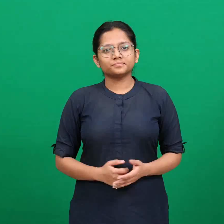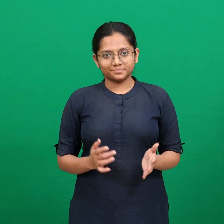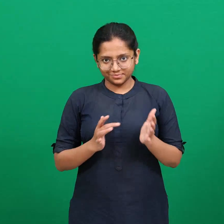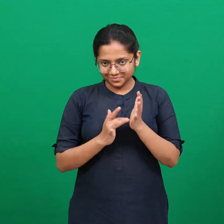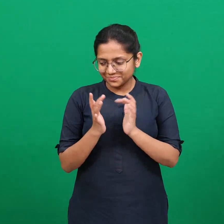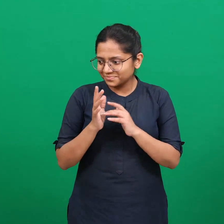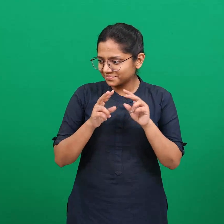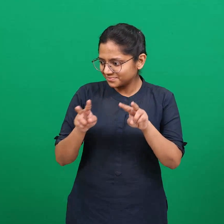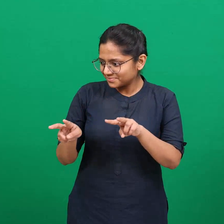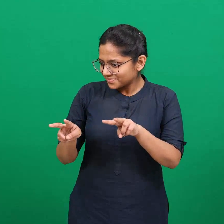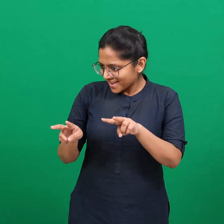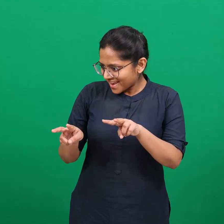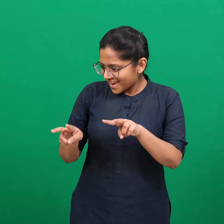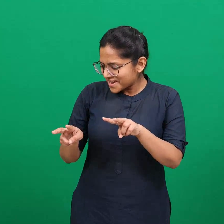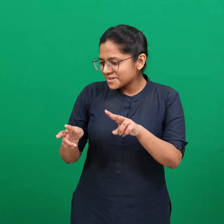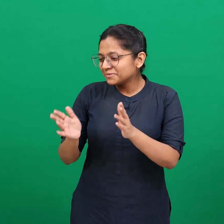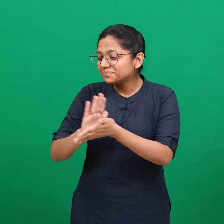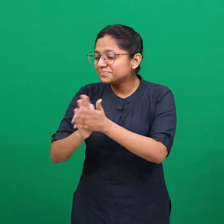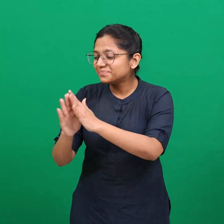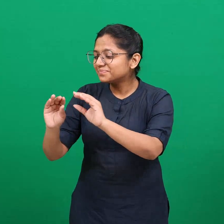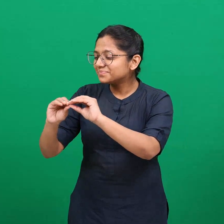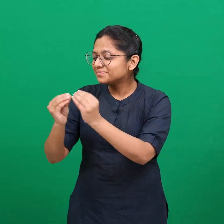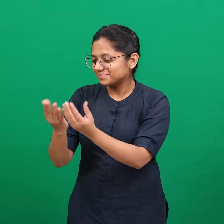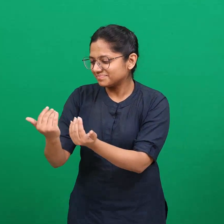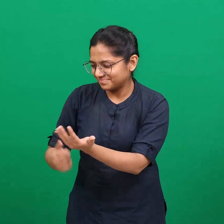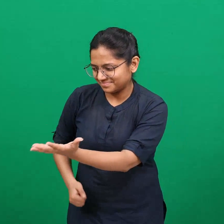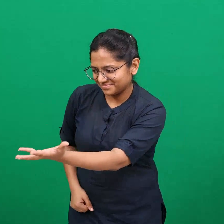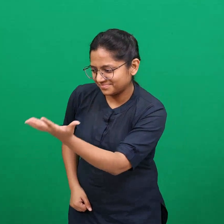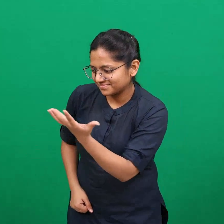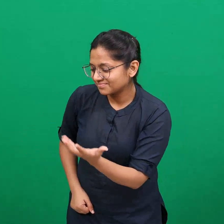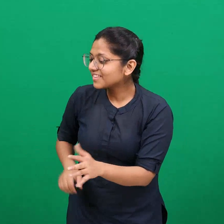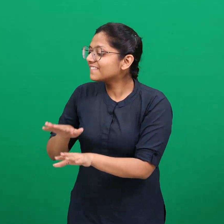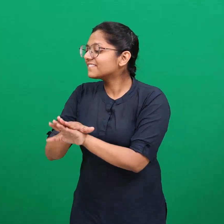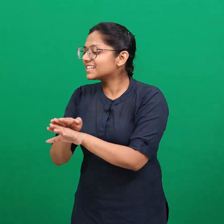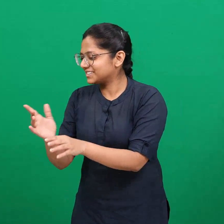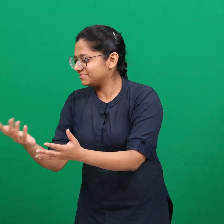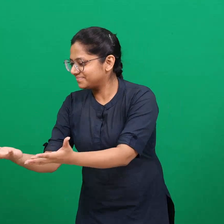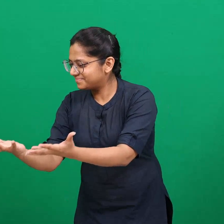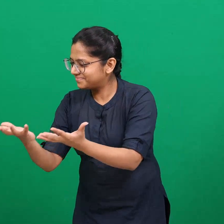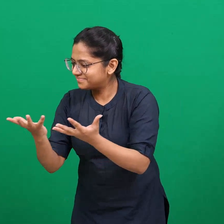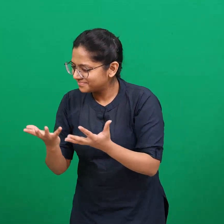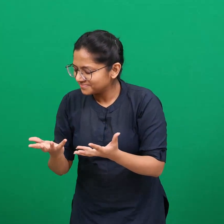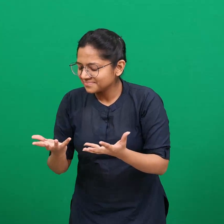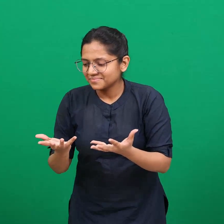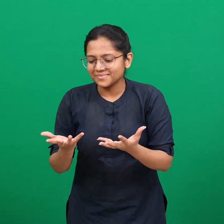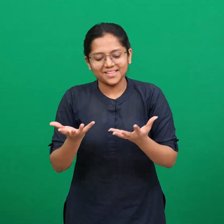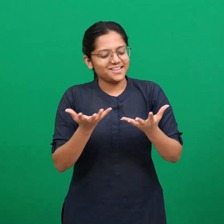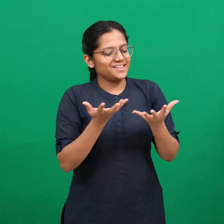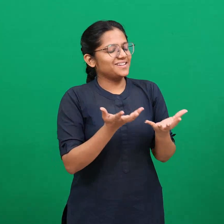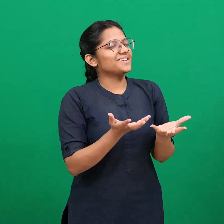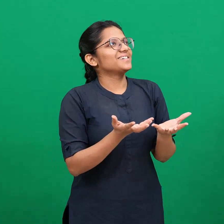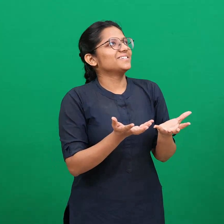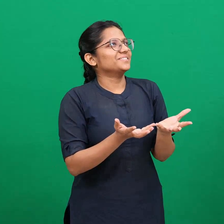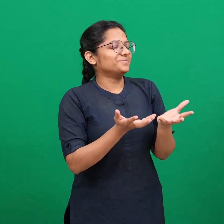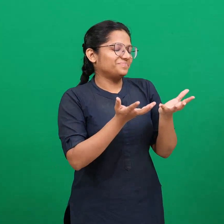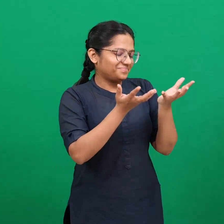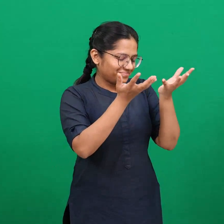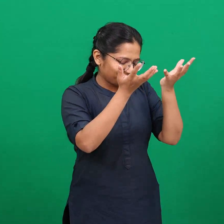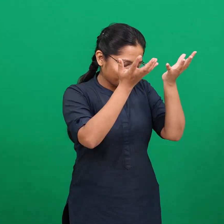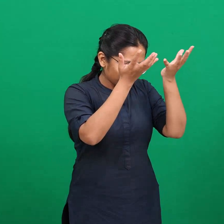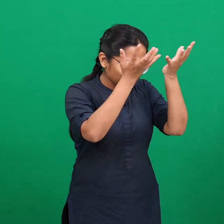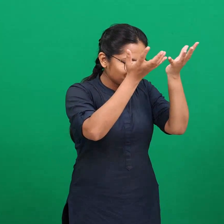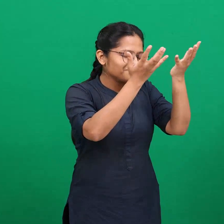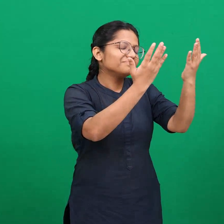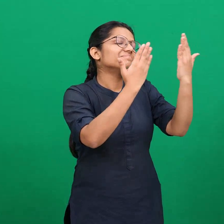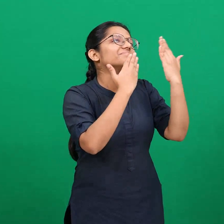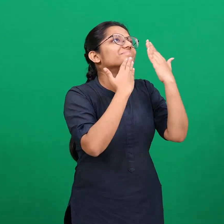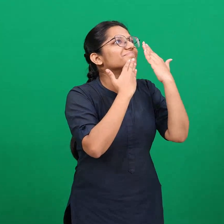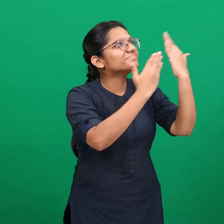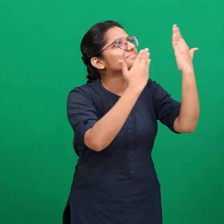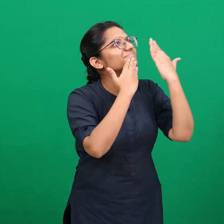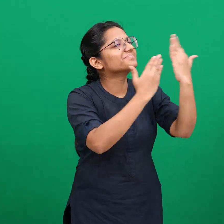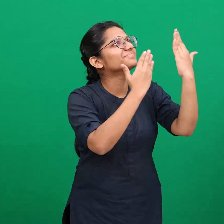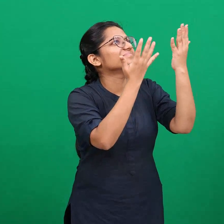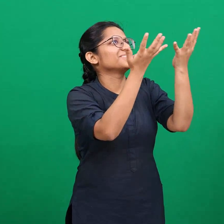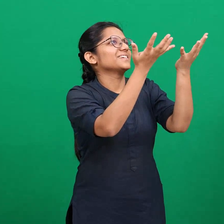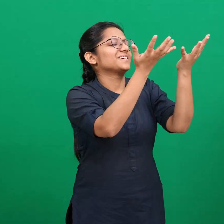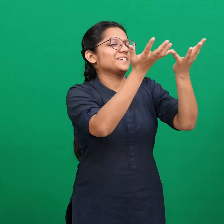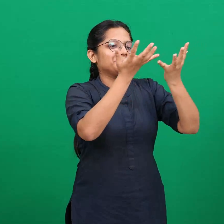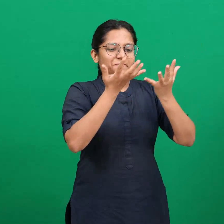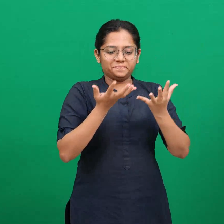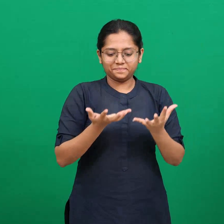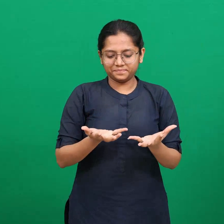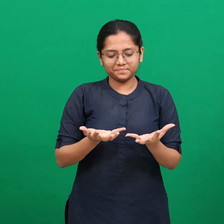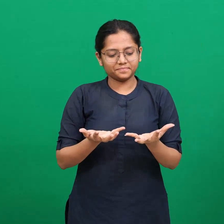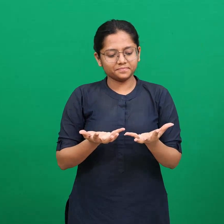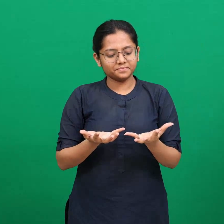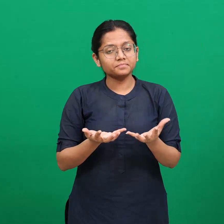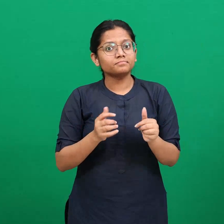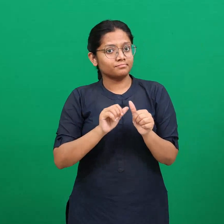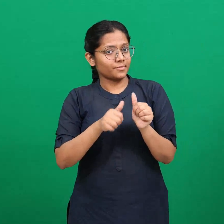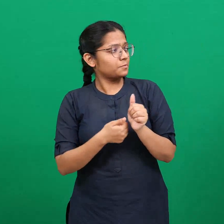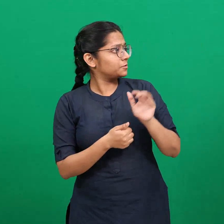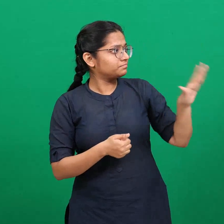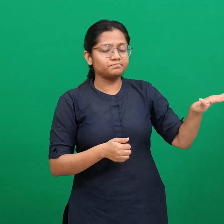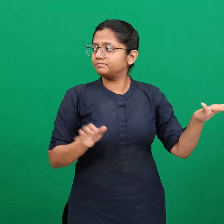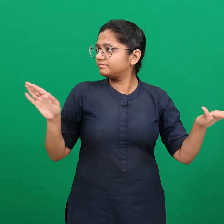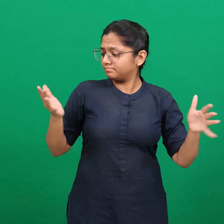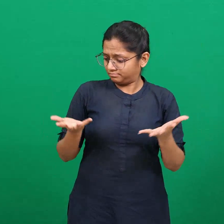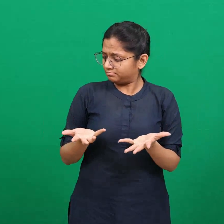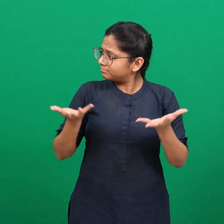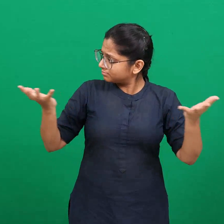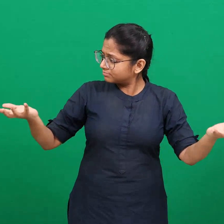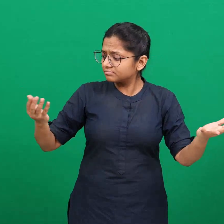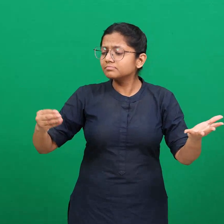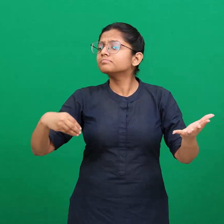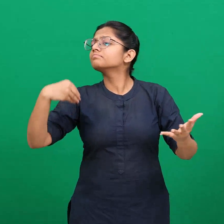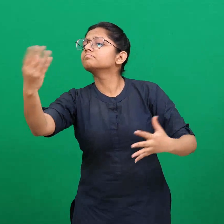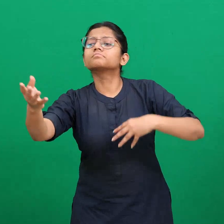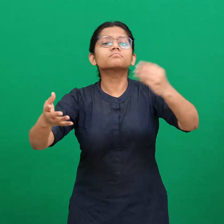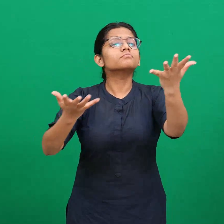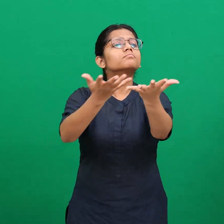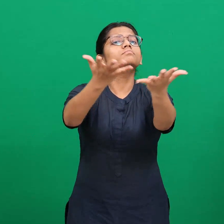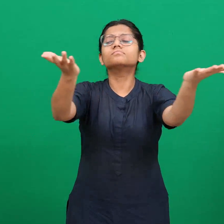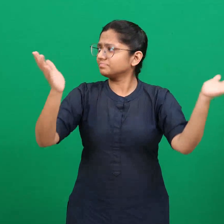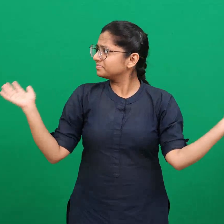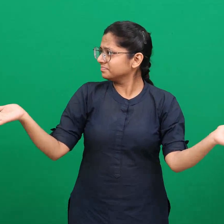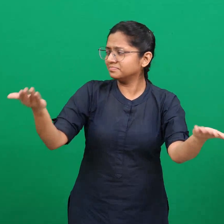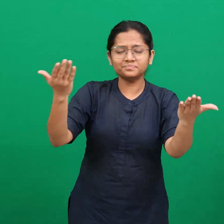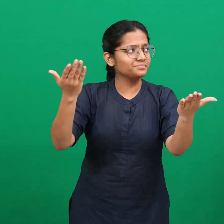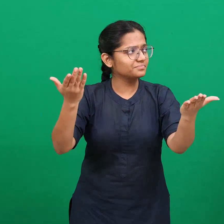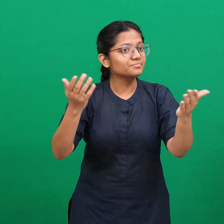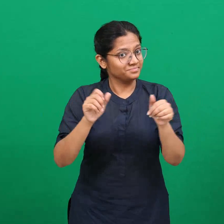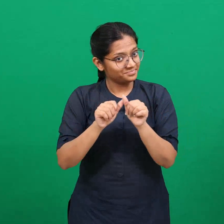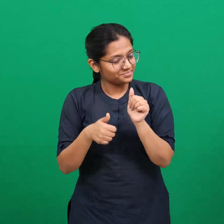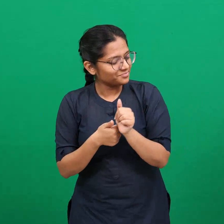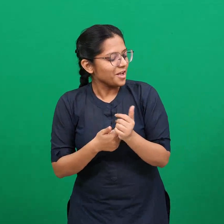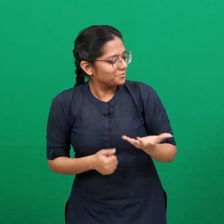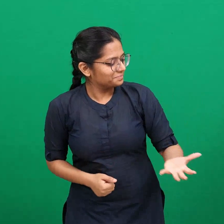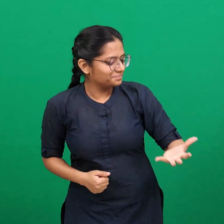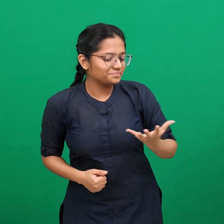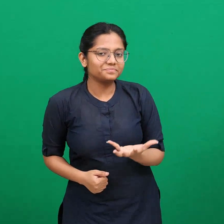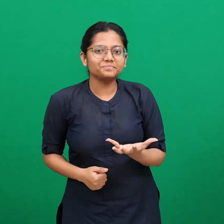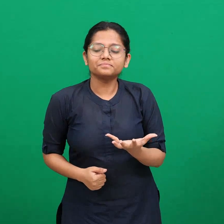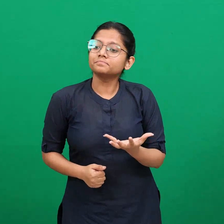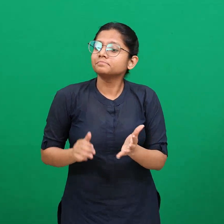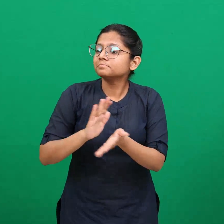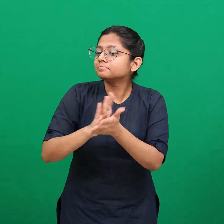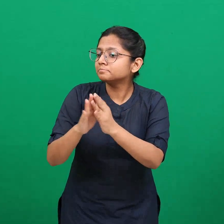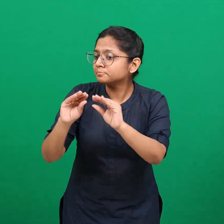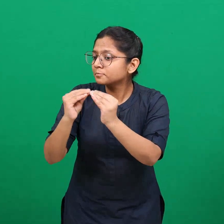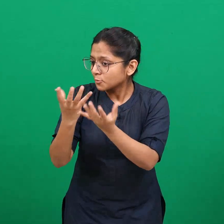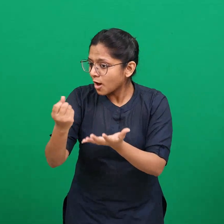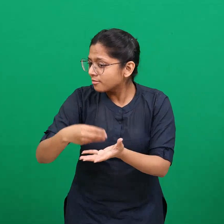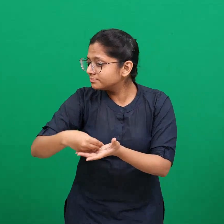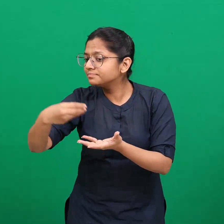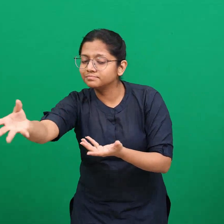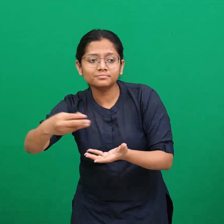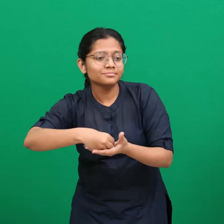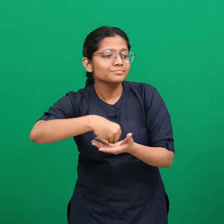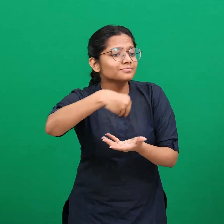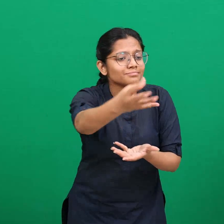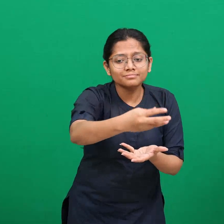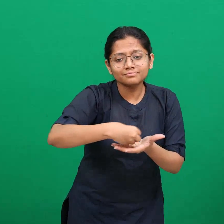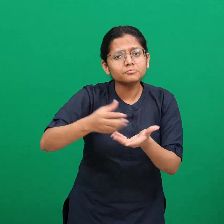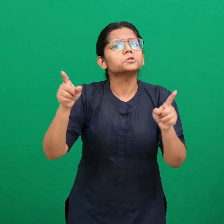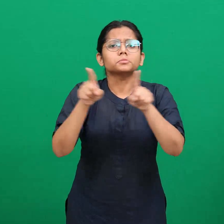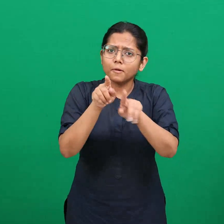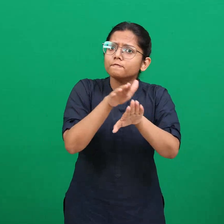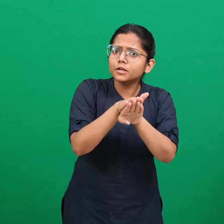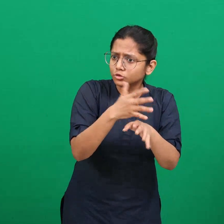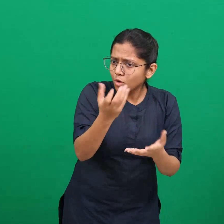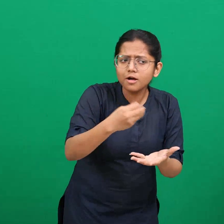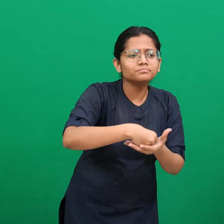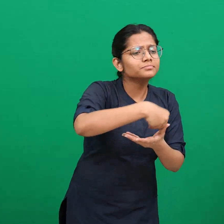Then Jesus took the loaves and the fish, gave thanks, and distributed to those who were seated as much as they wanted.